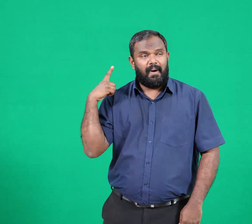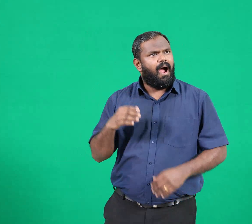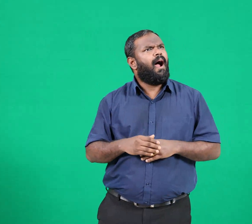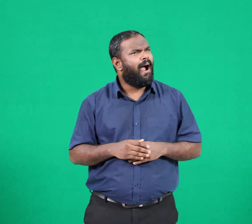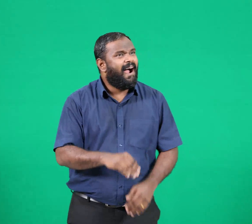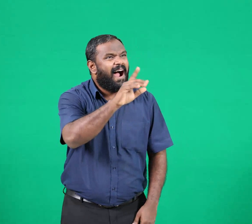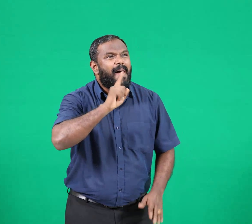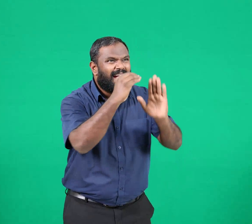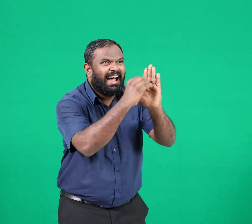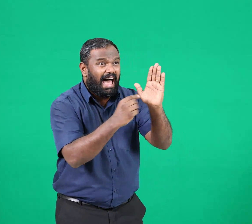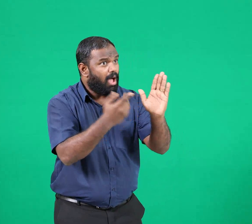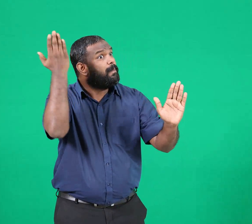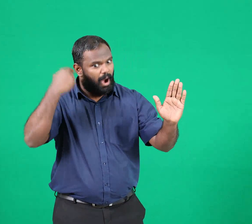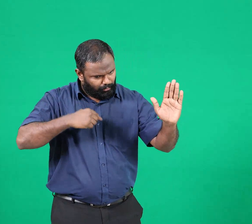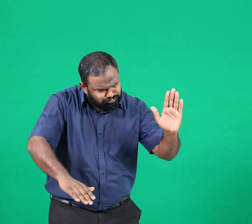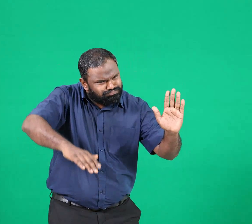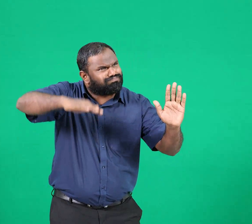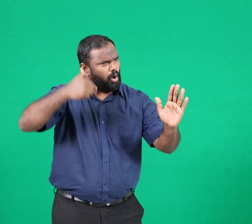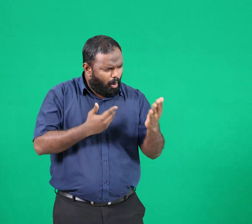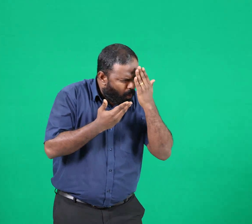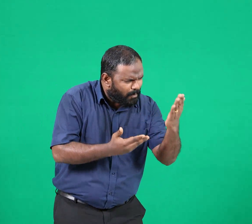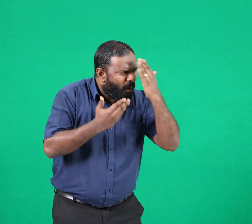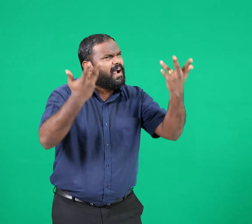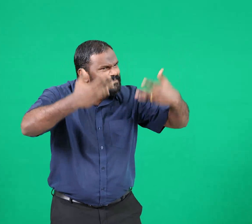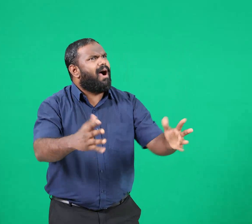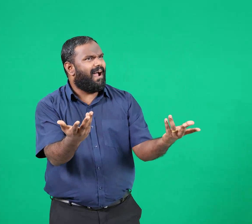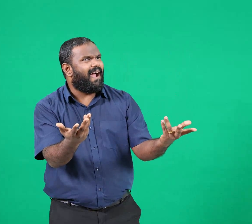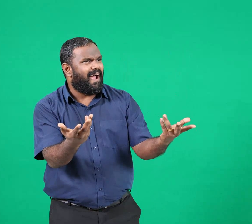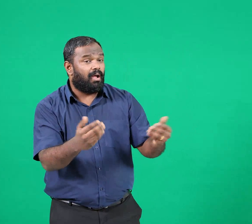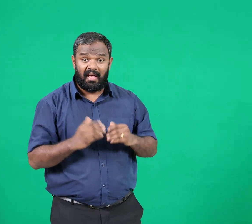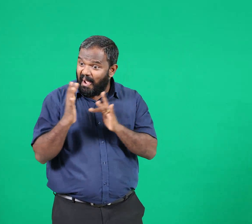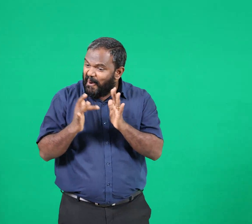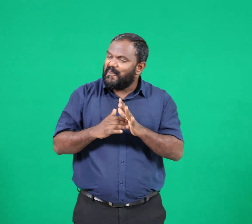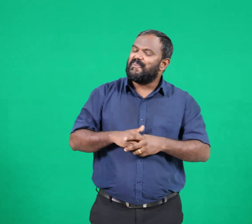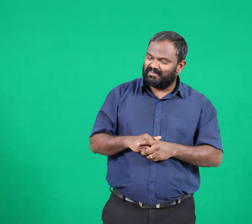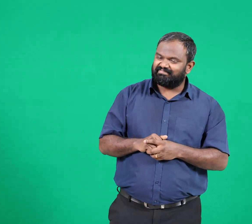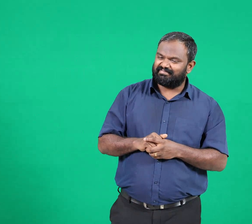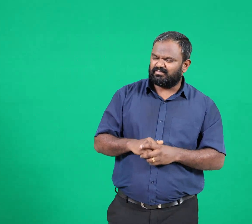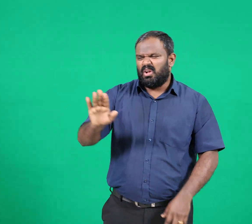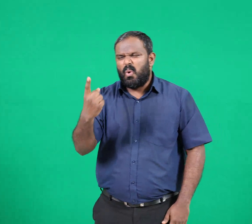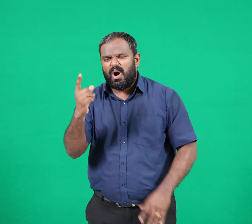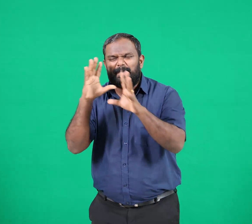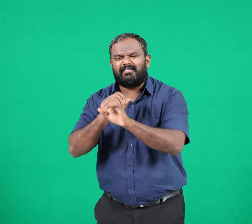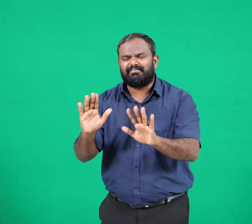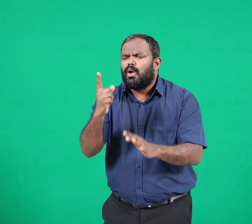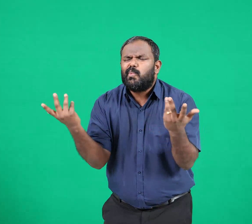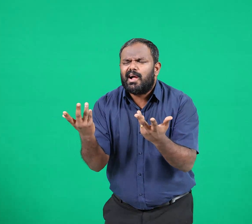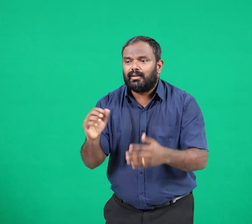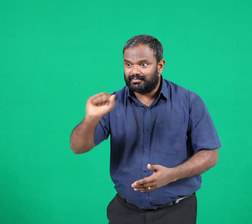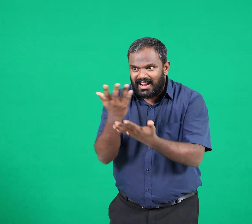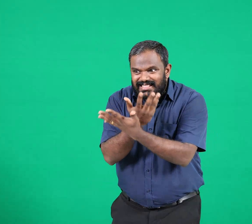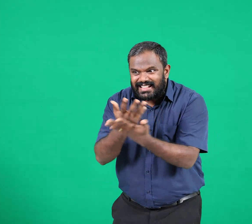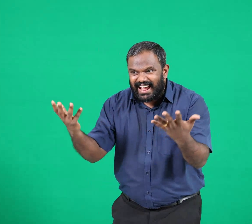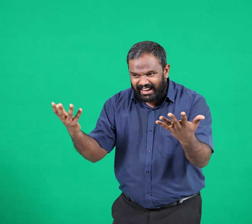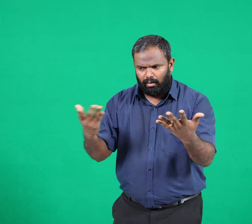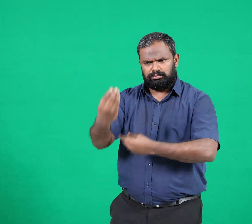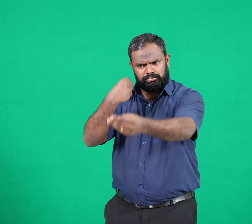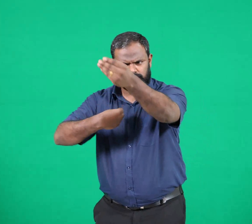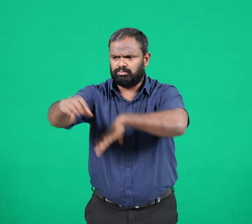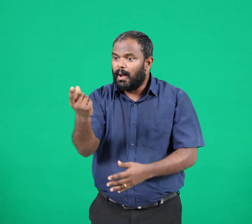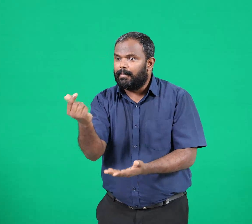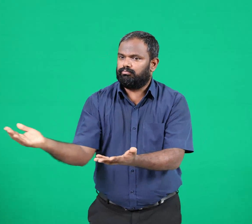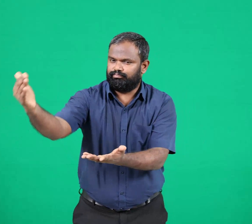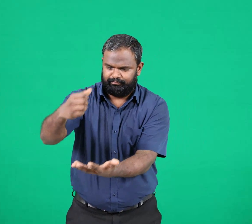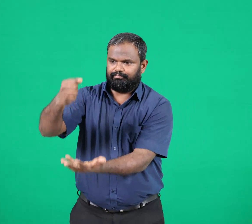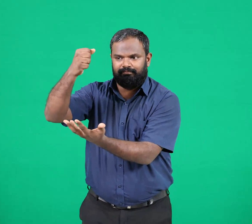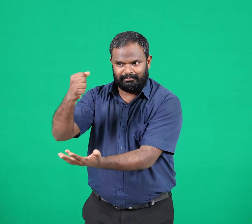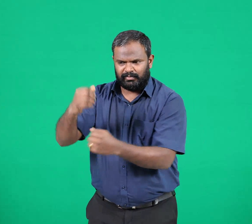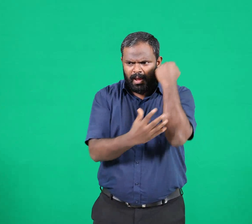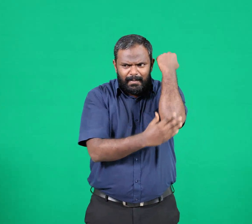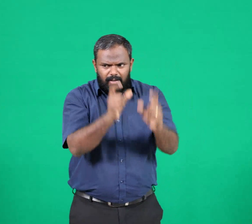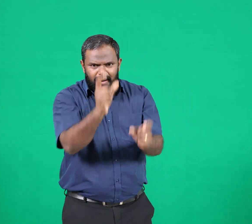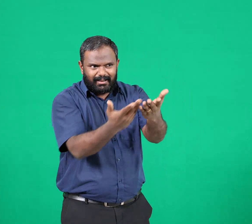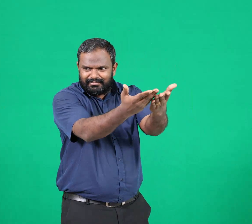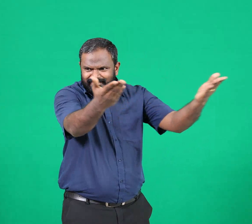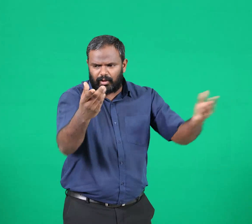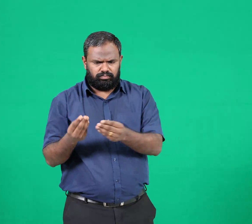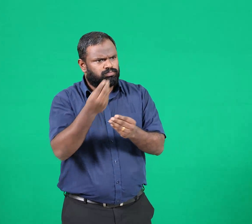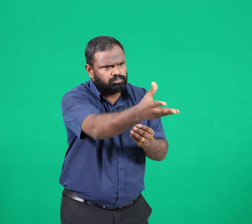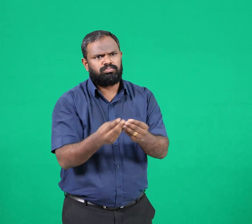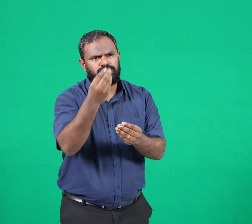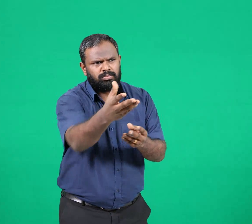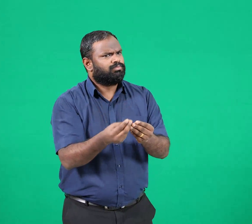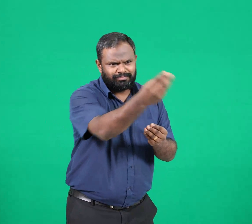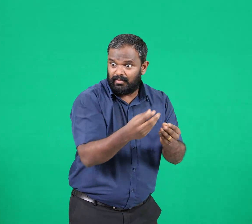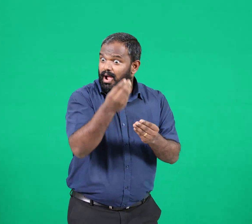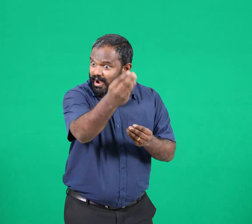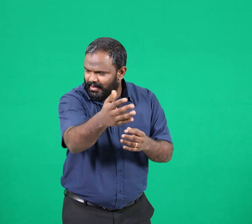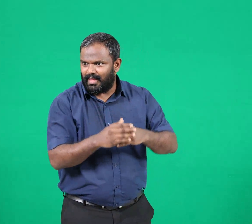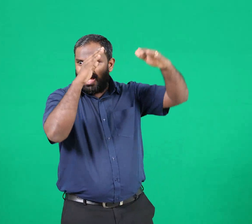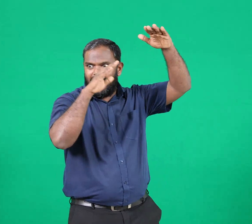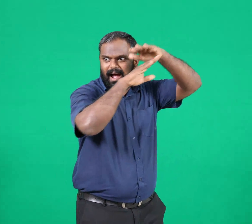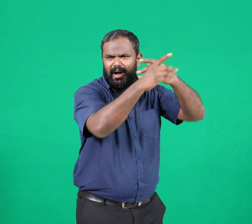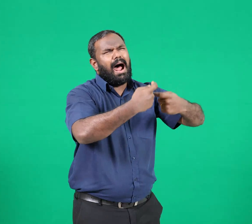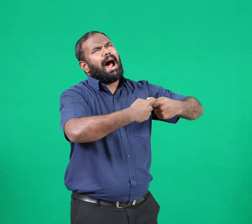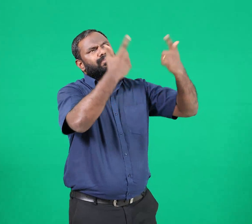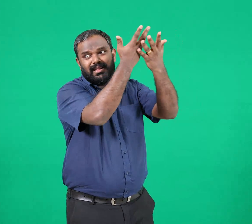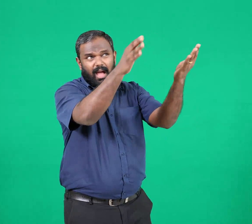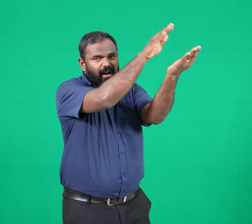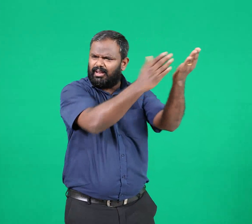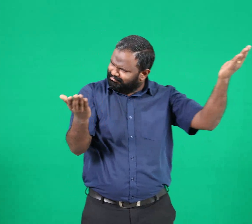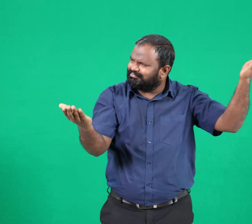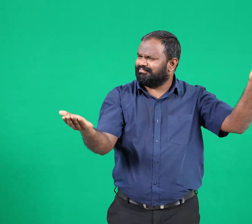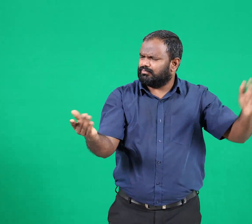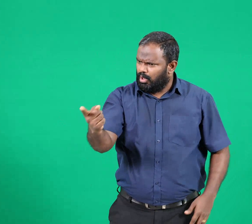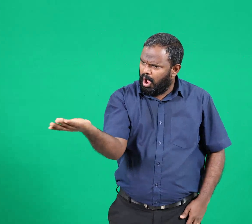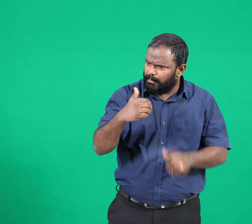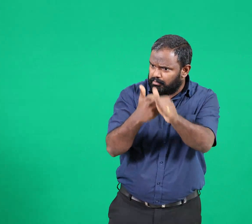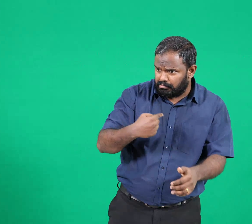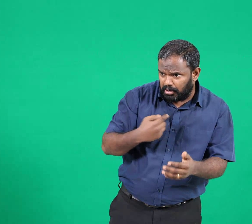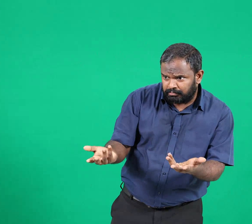On hearing this, Jesus told him, "You still lack one thing: Sell everything you own and give to the poor, and you will have treasure in heaven.